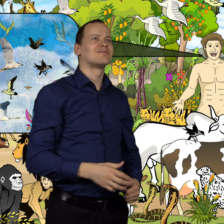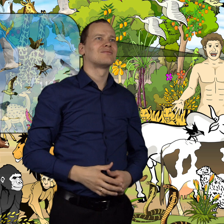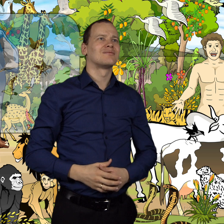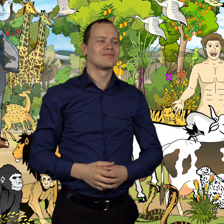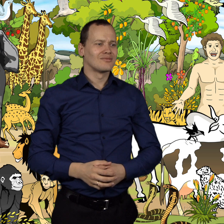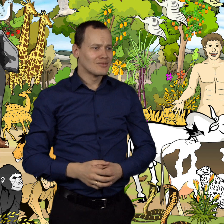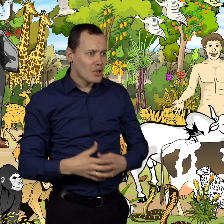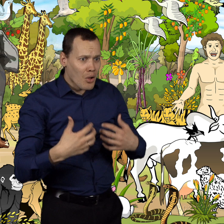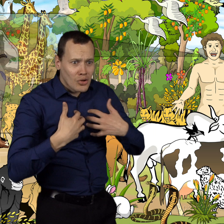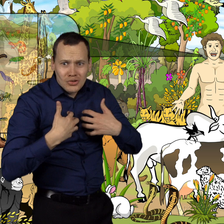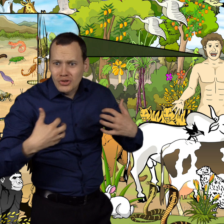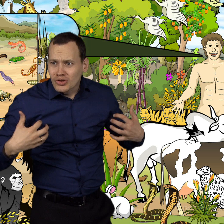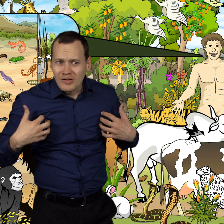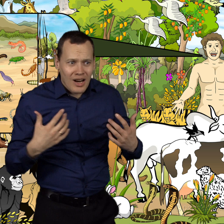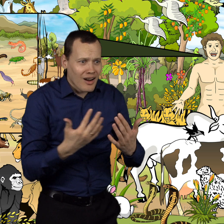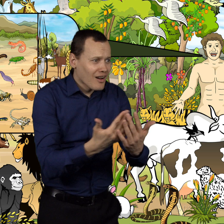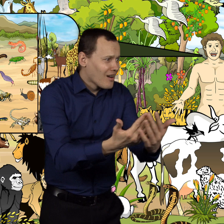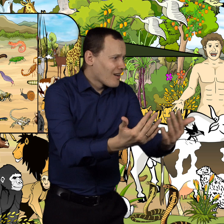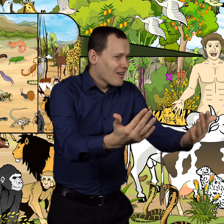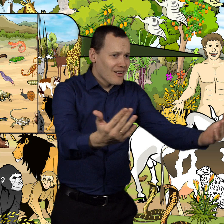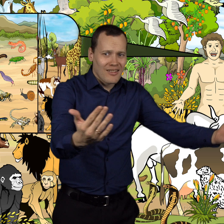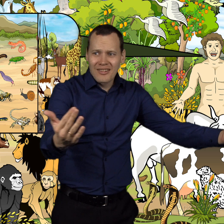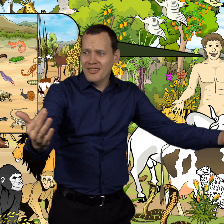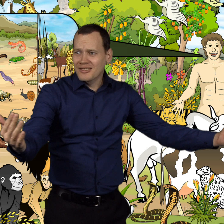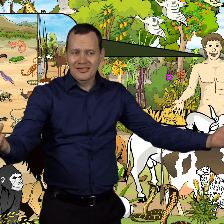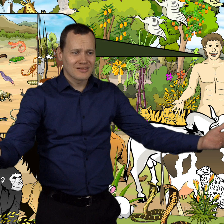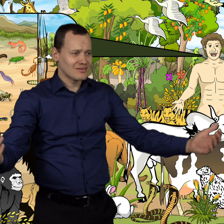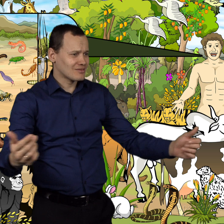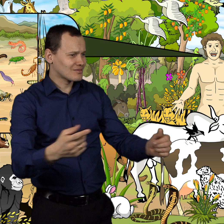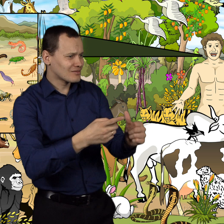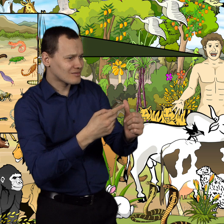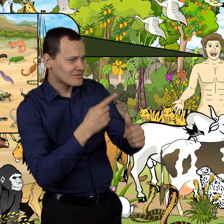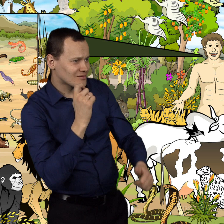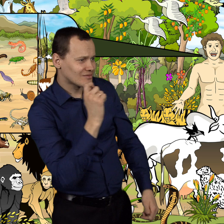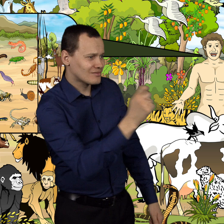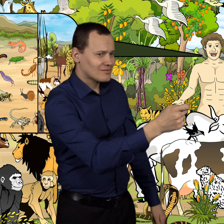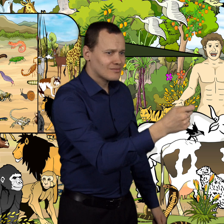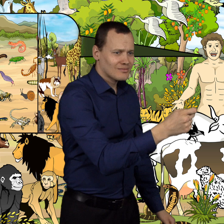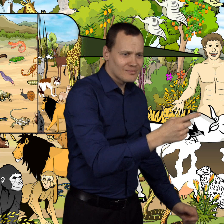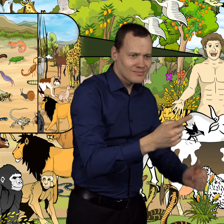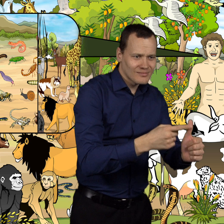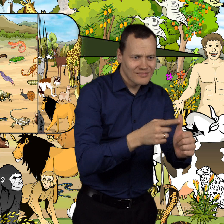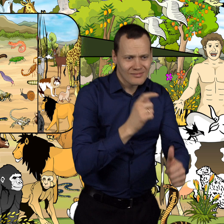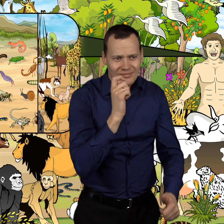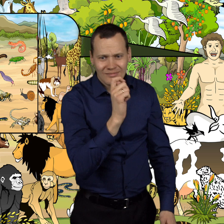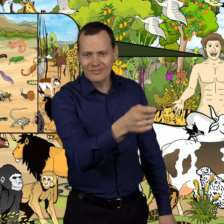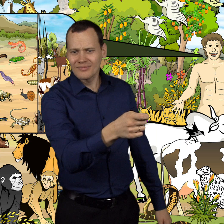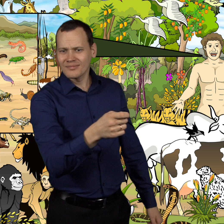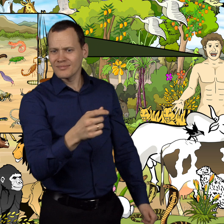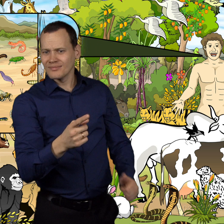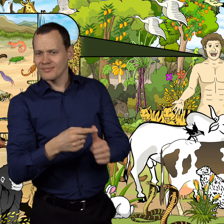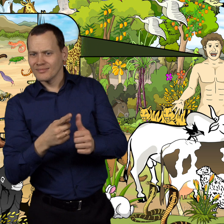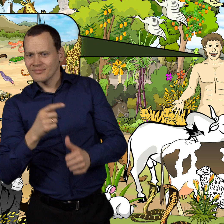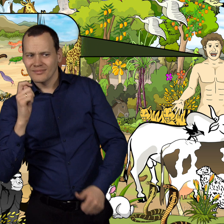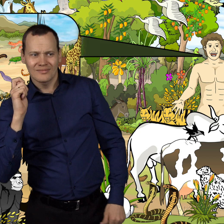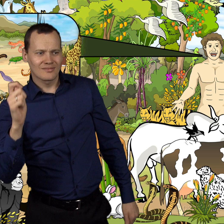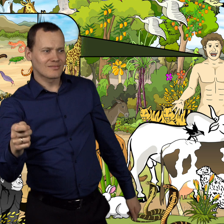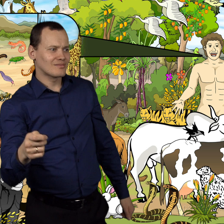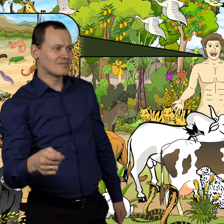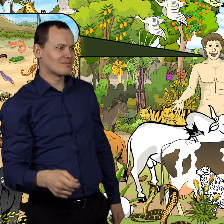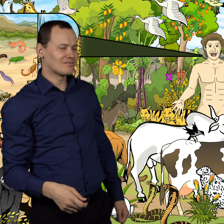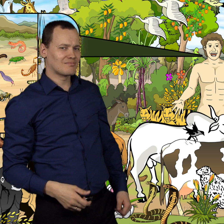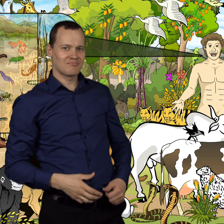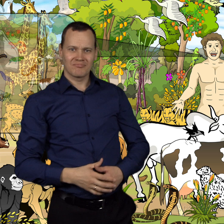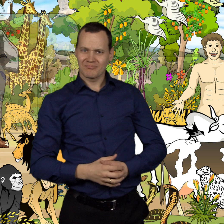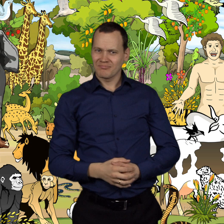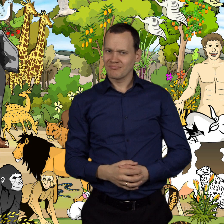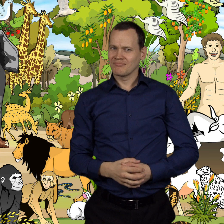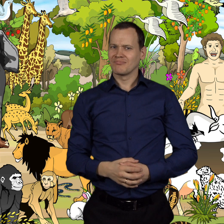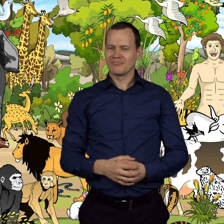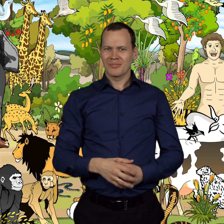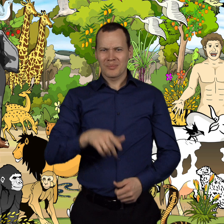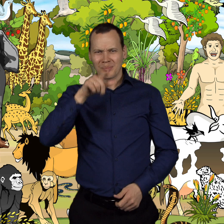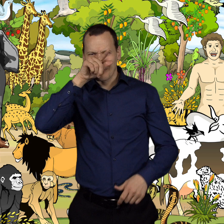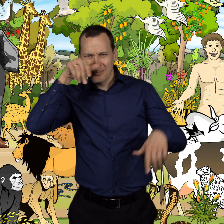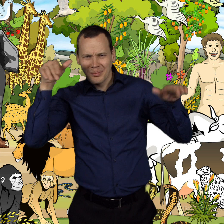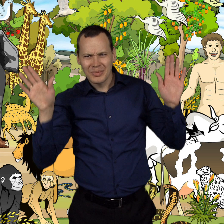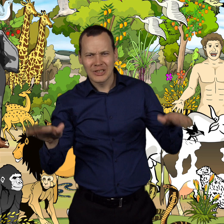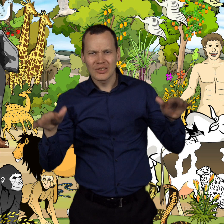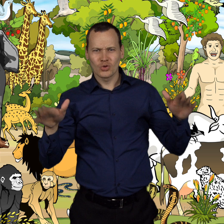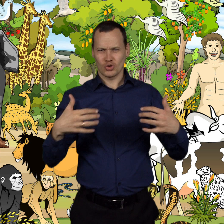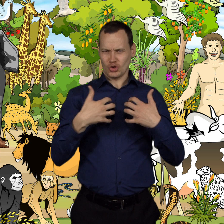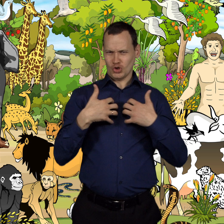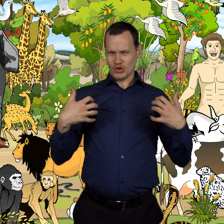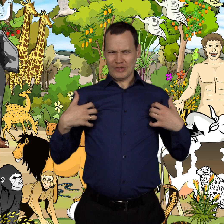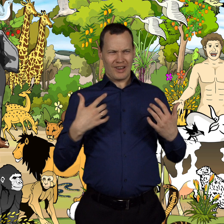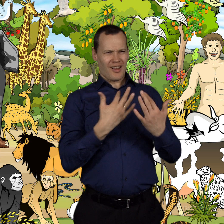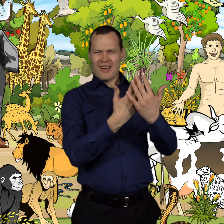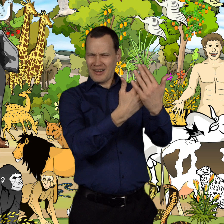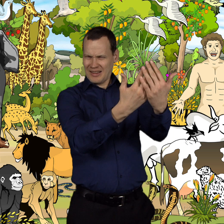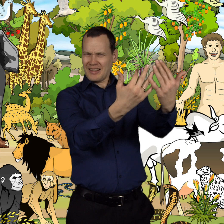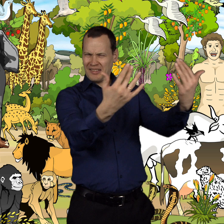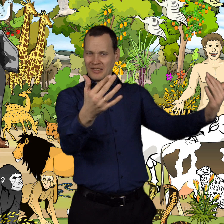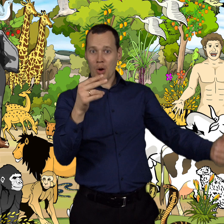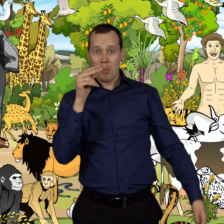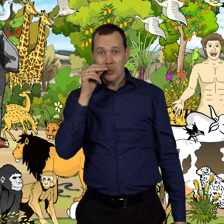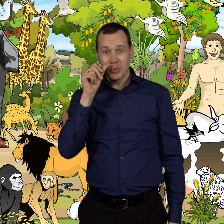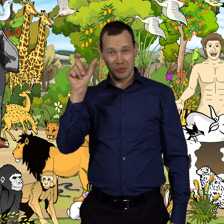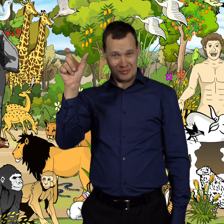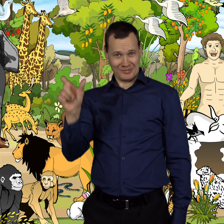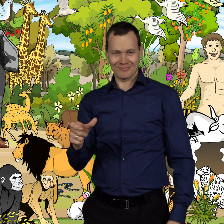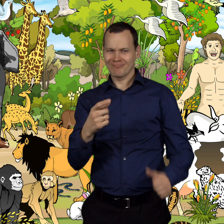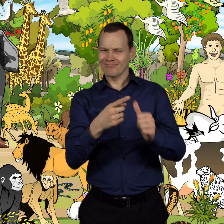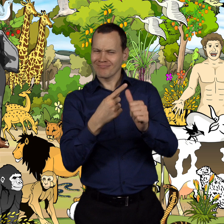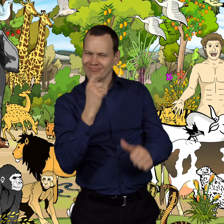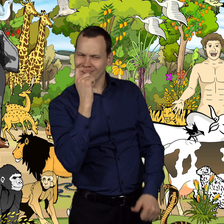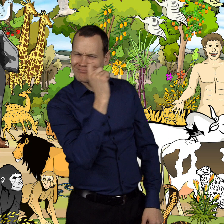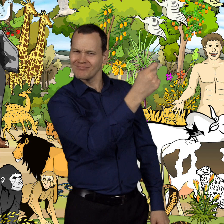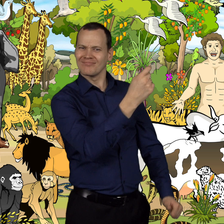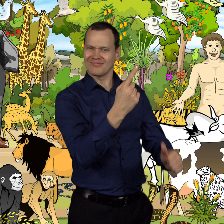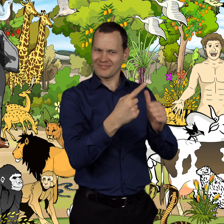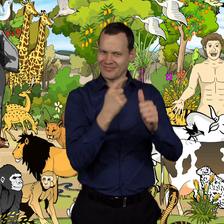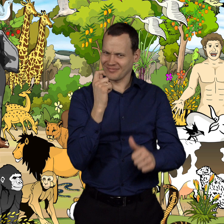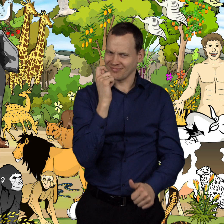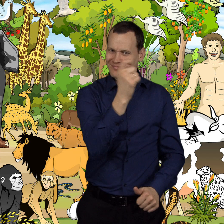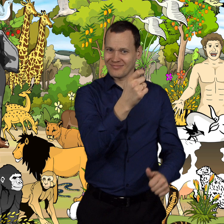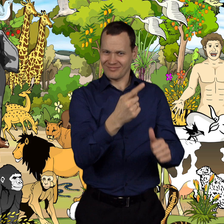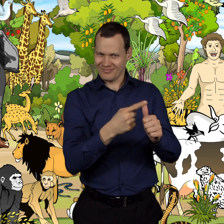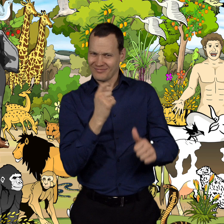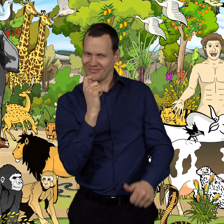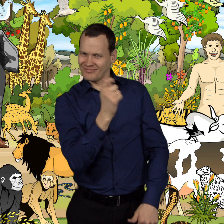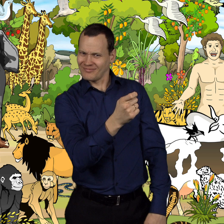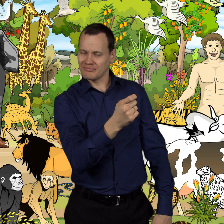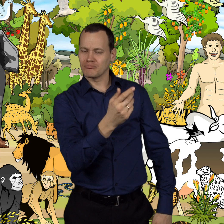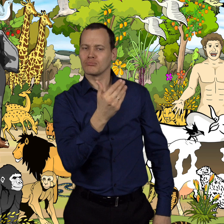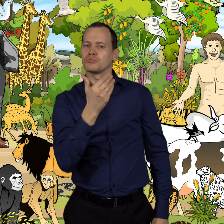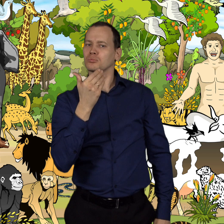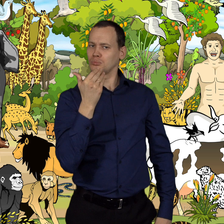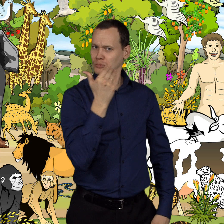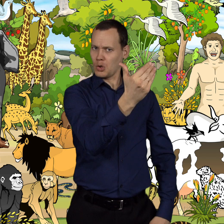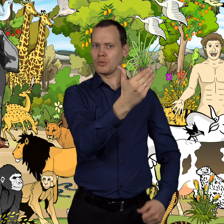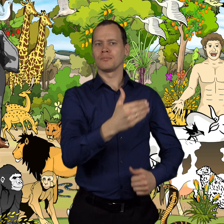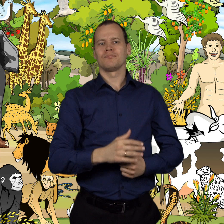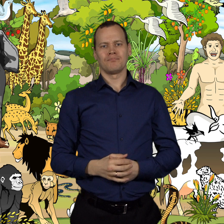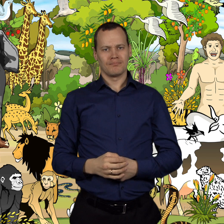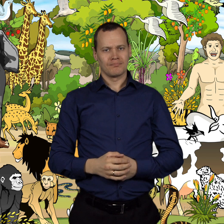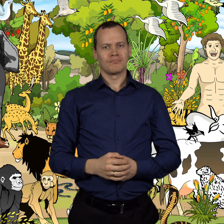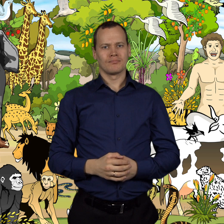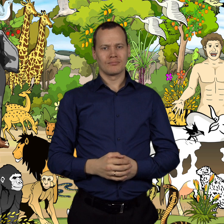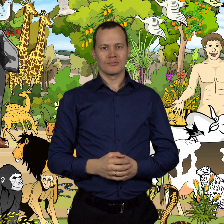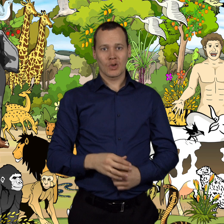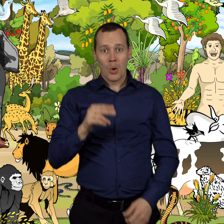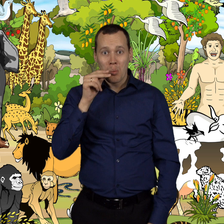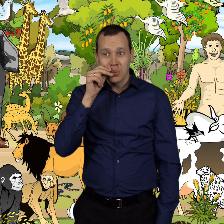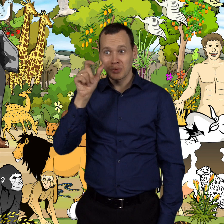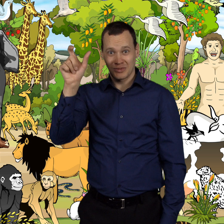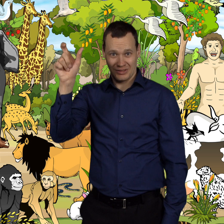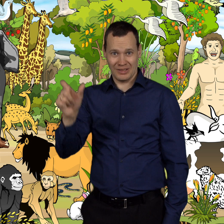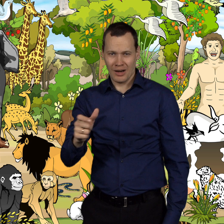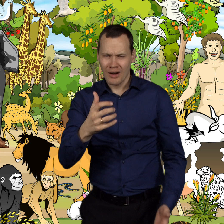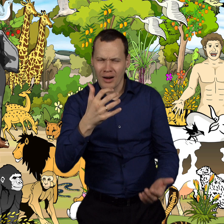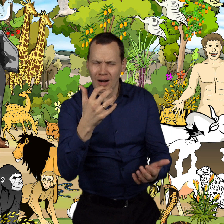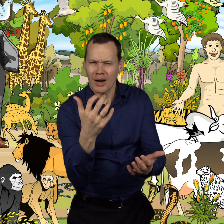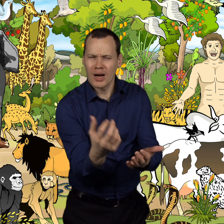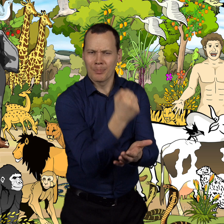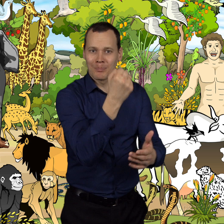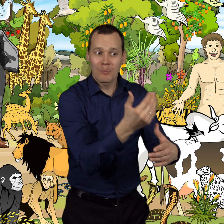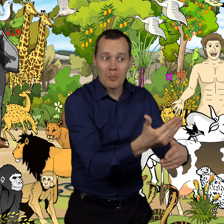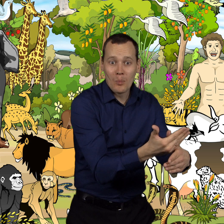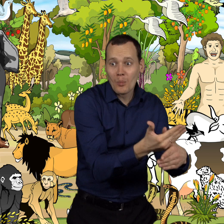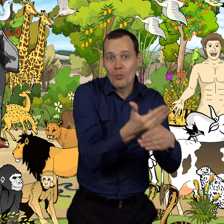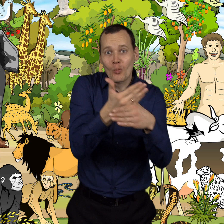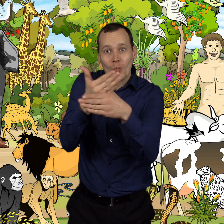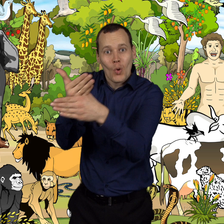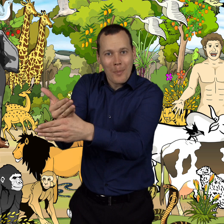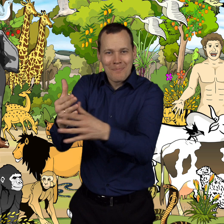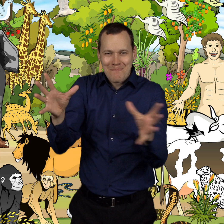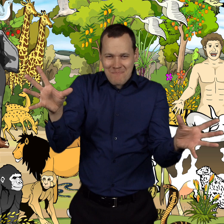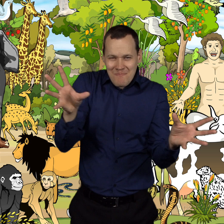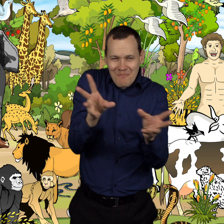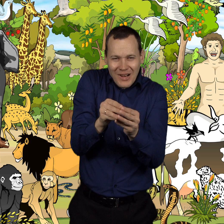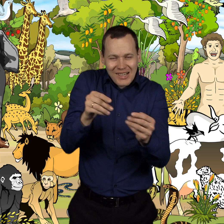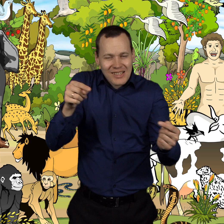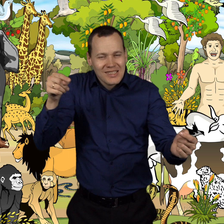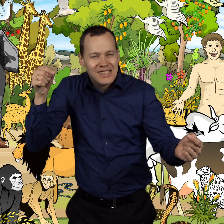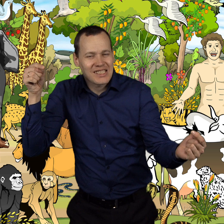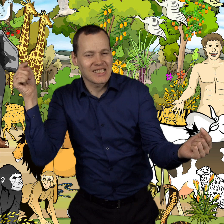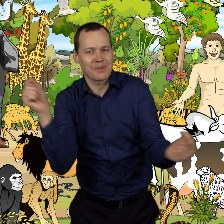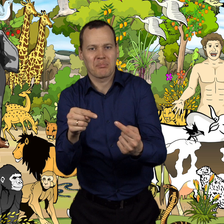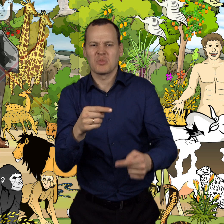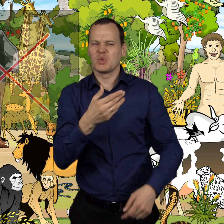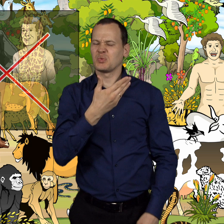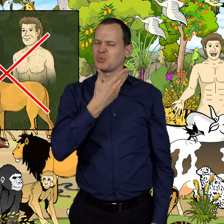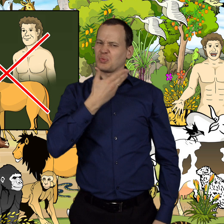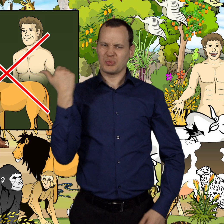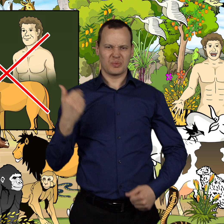The man gave names to all the livestock, to the birds of the air, and to every beast of the field.